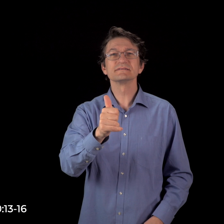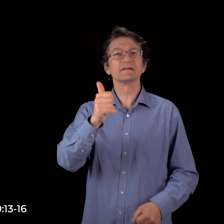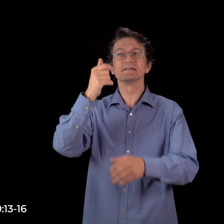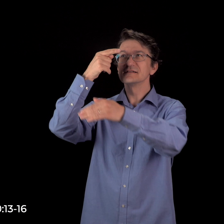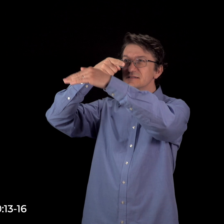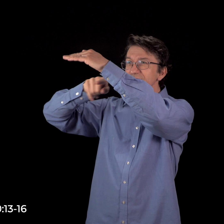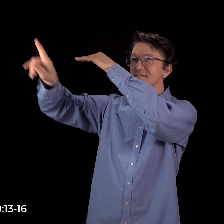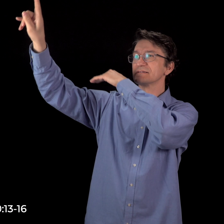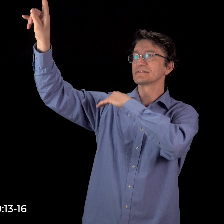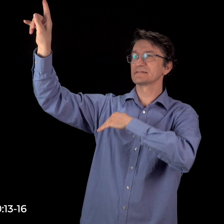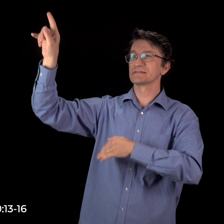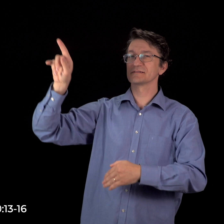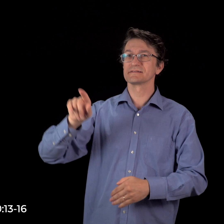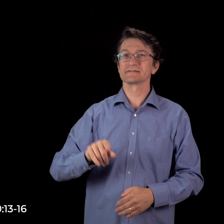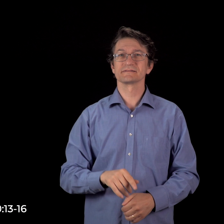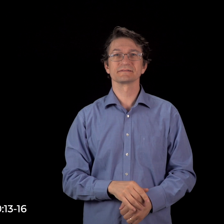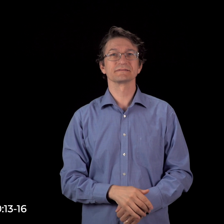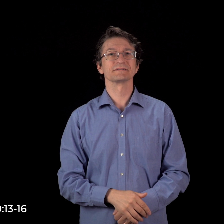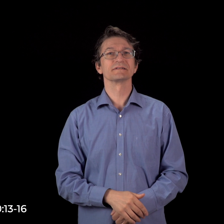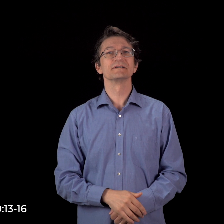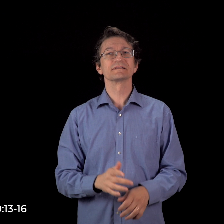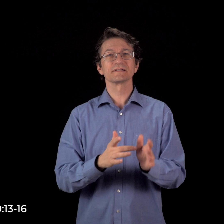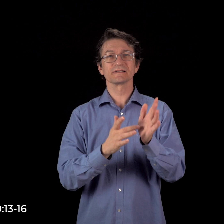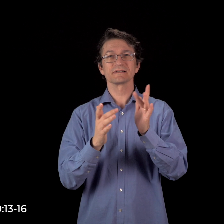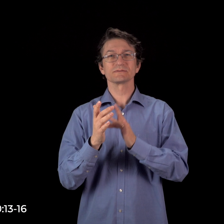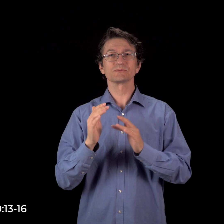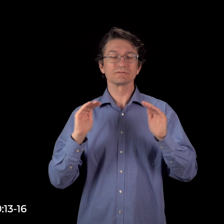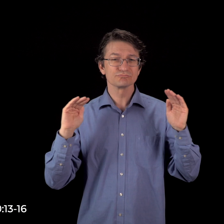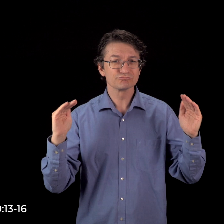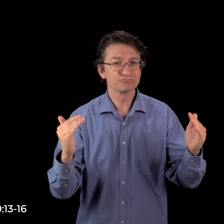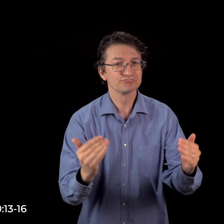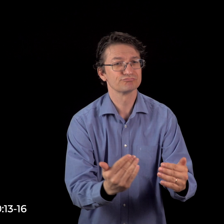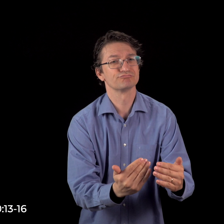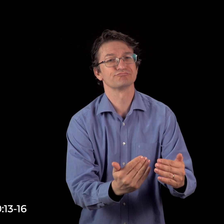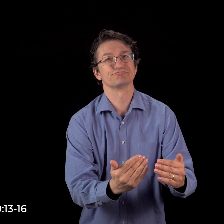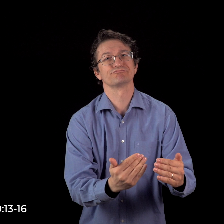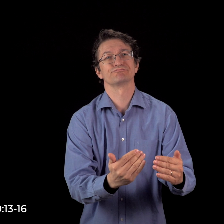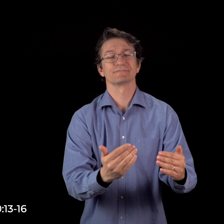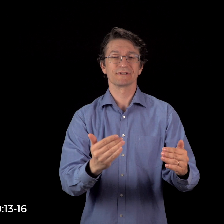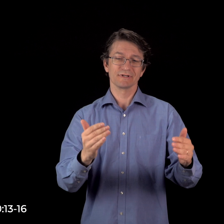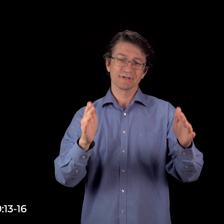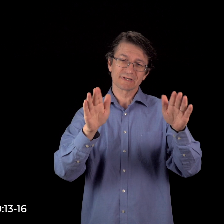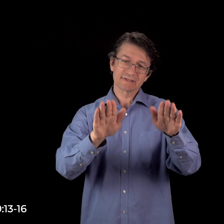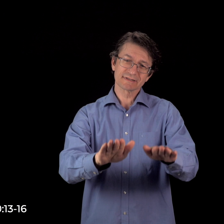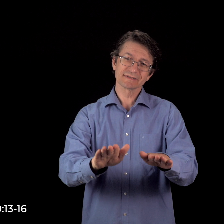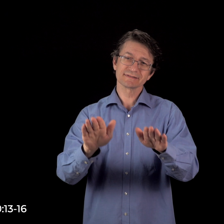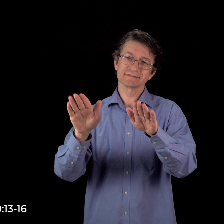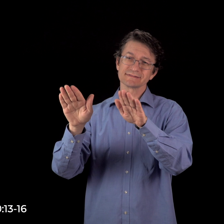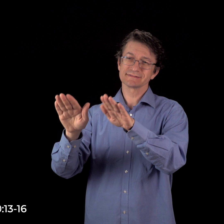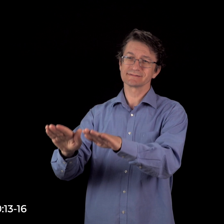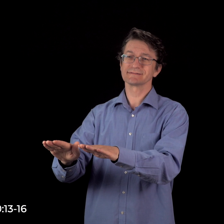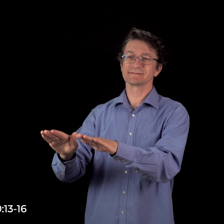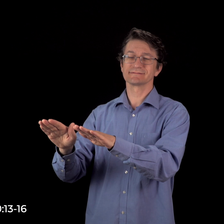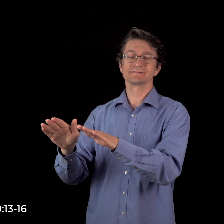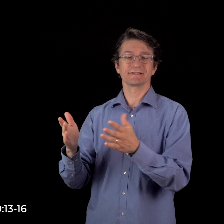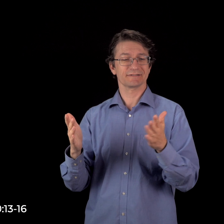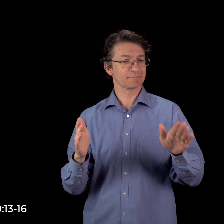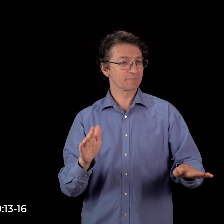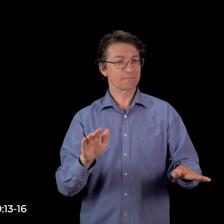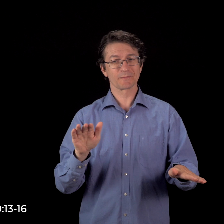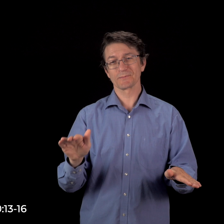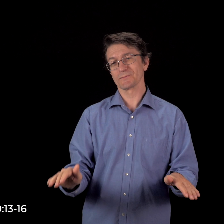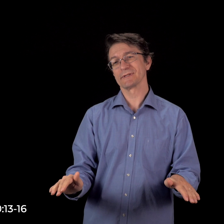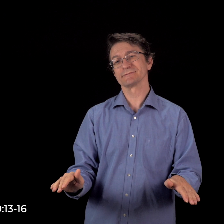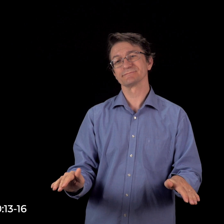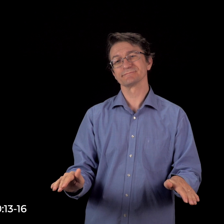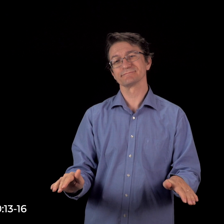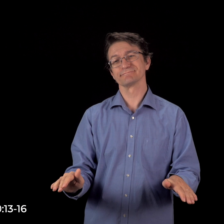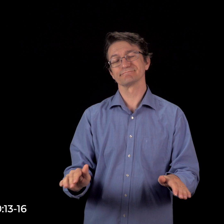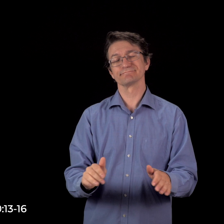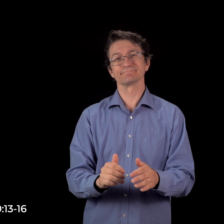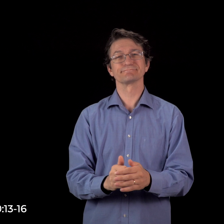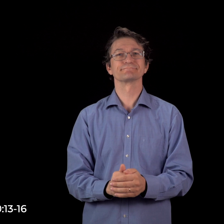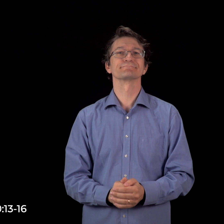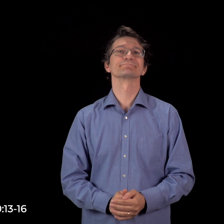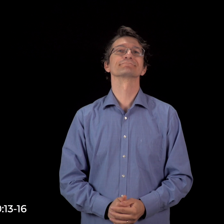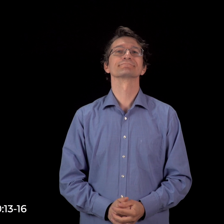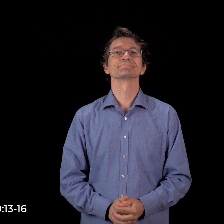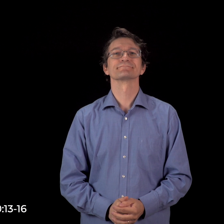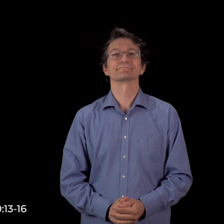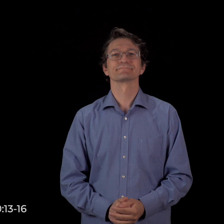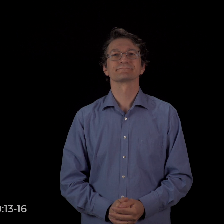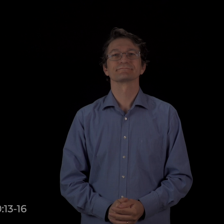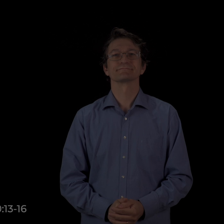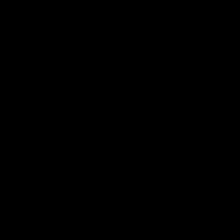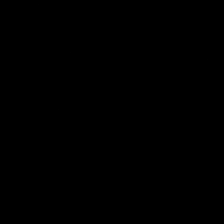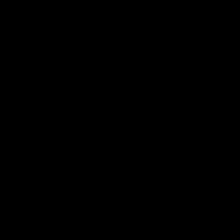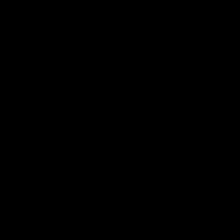And He took the children in His arms, placed His hands on them, and blessed them.